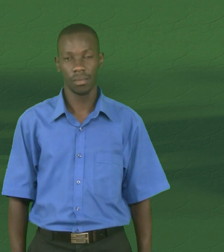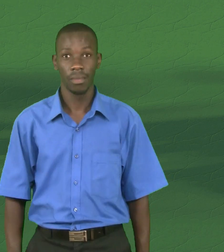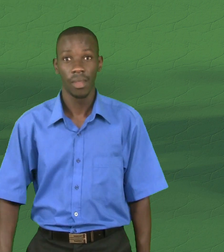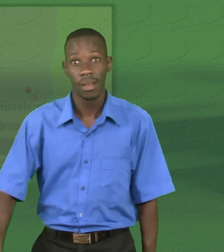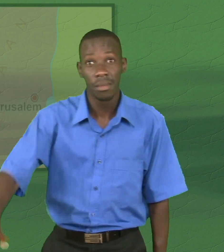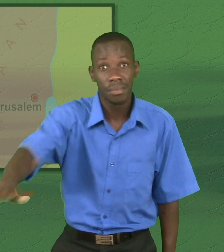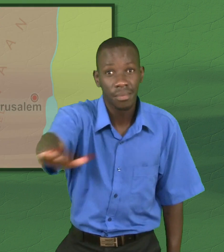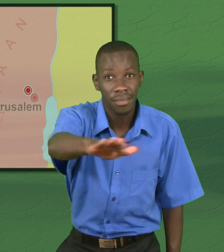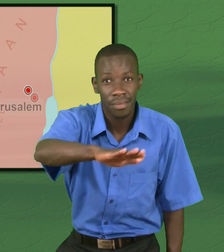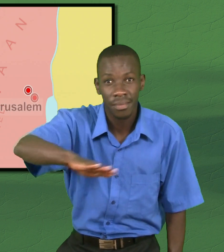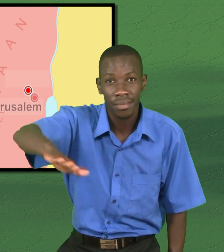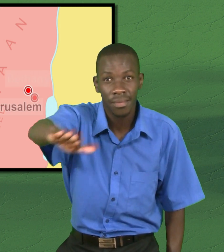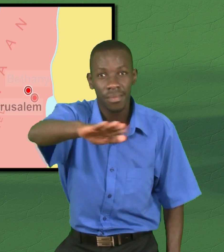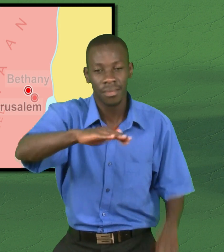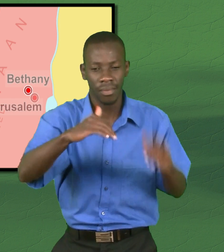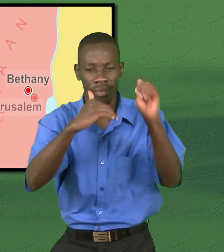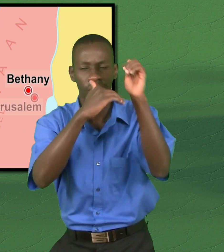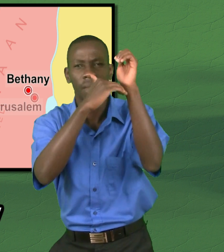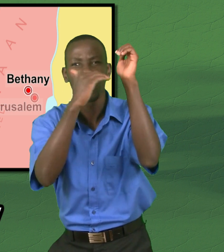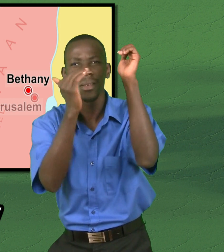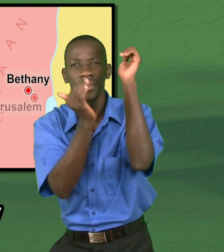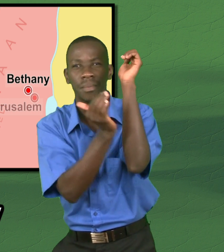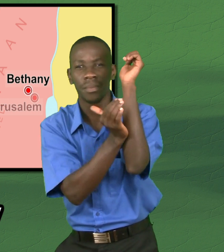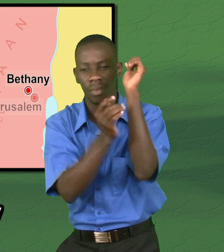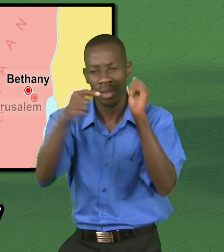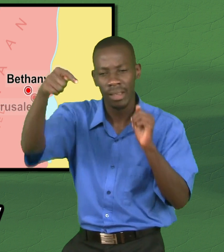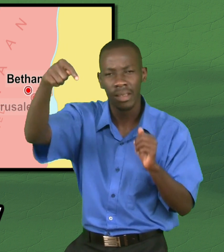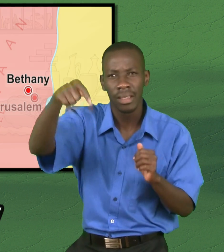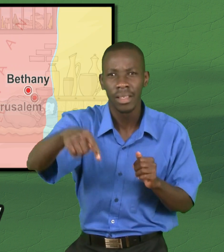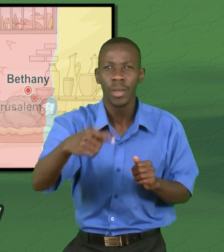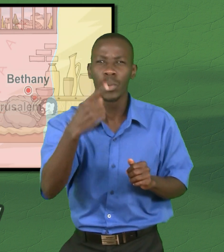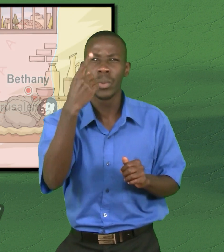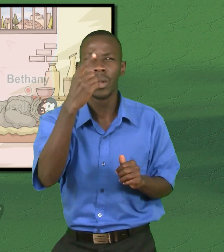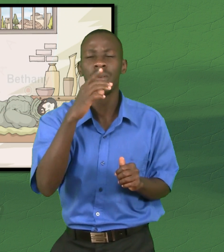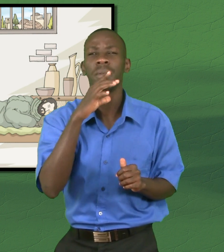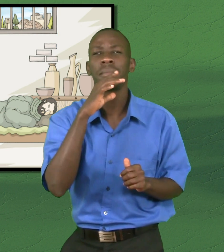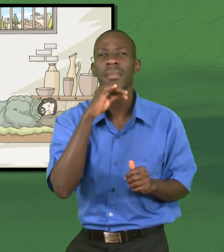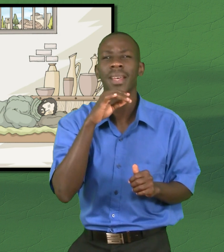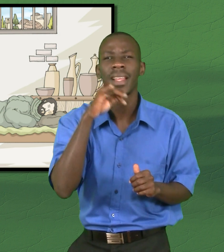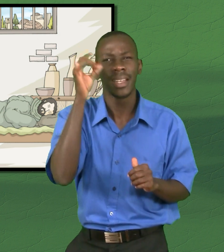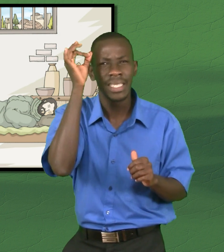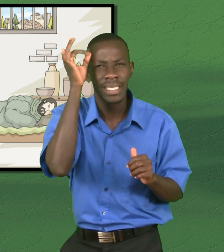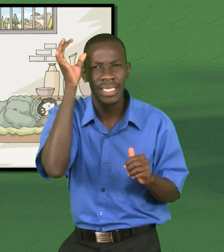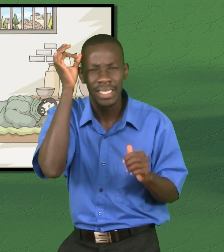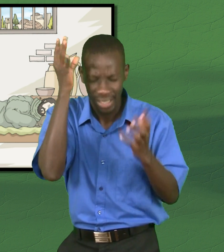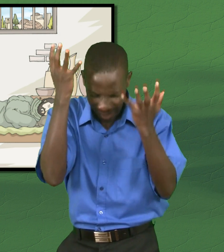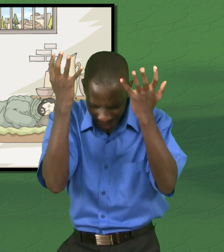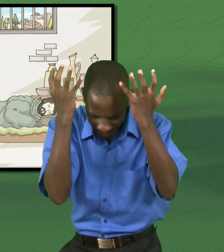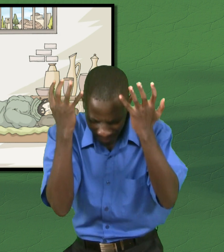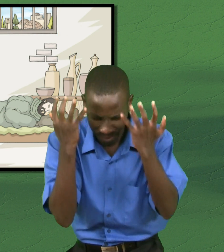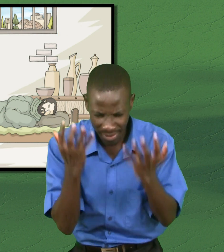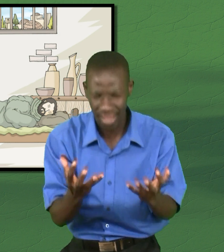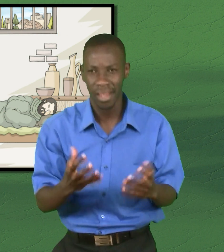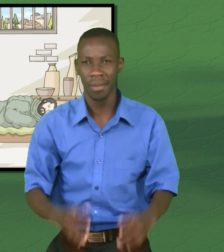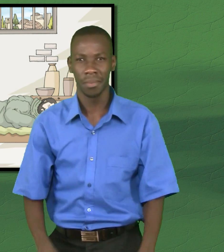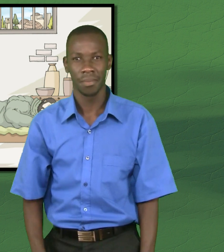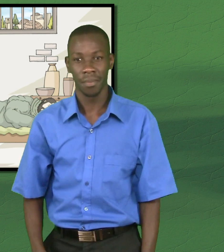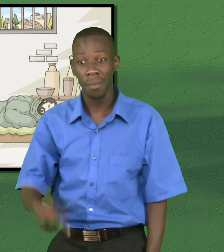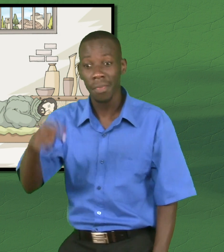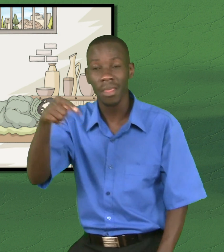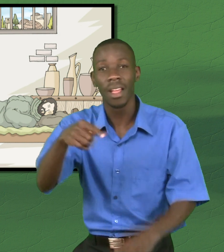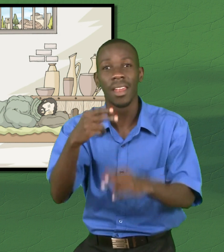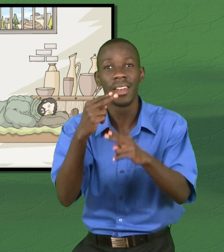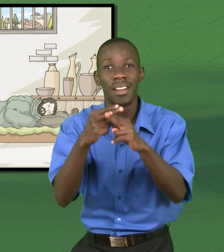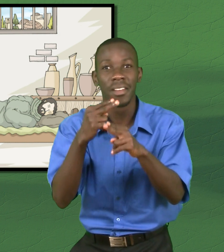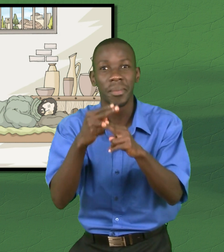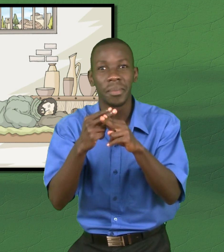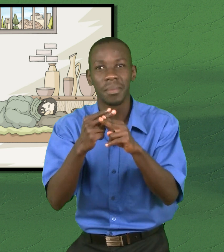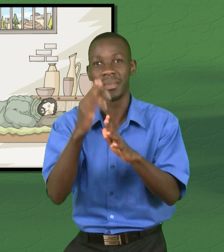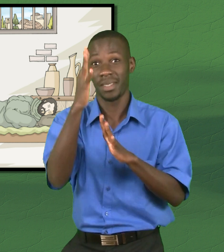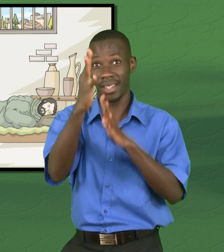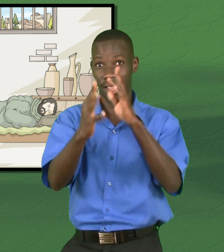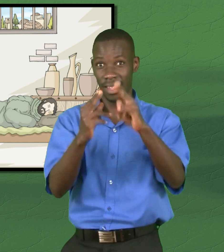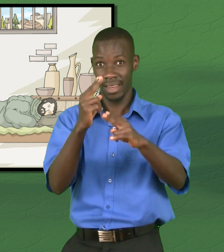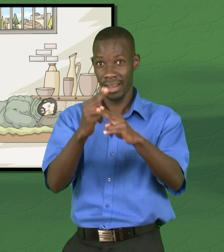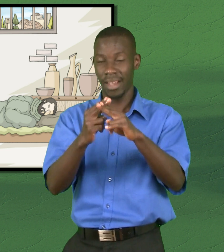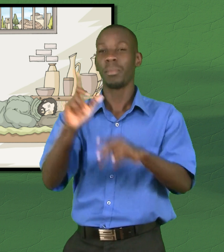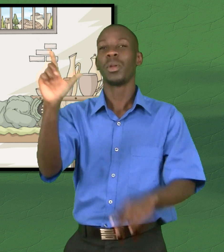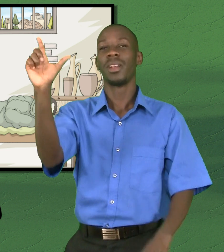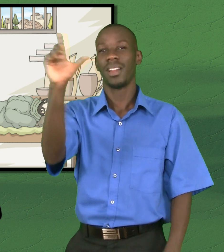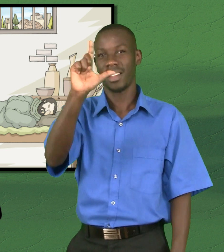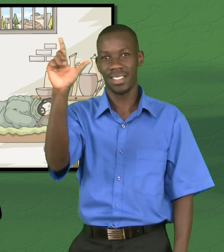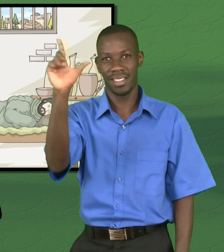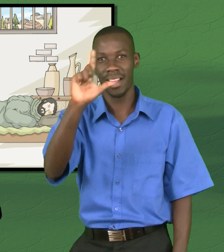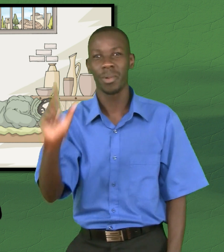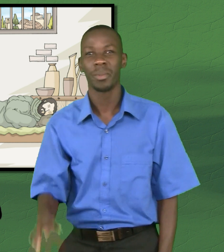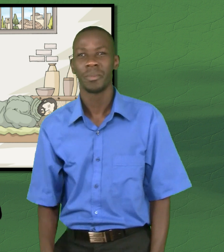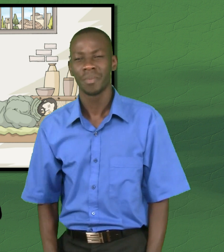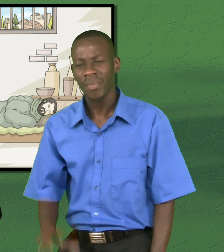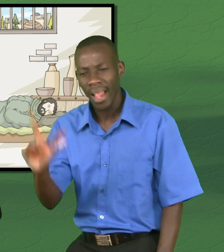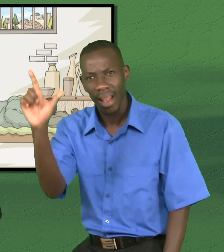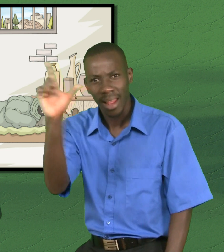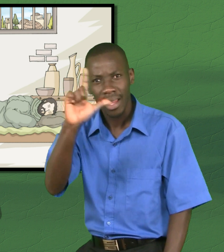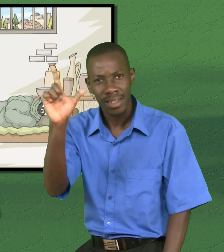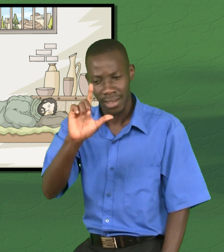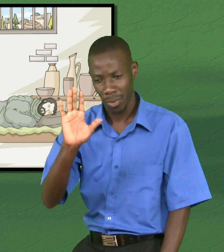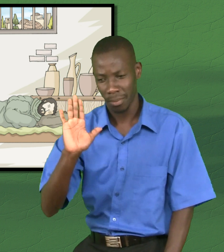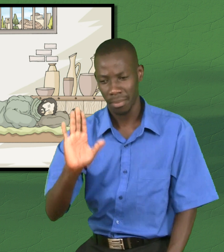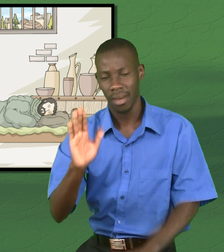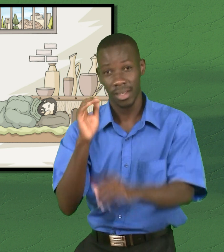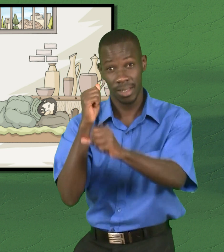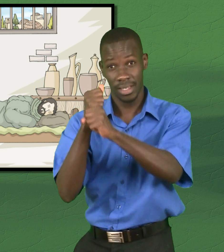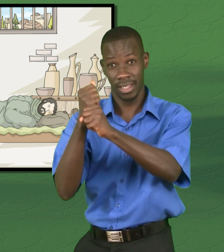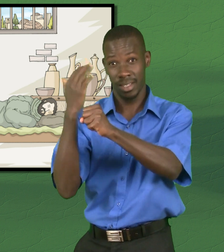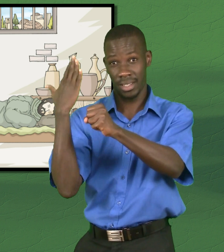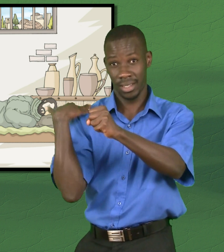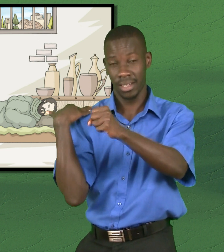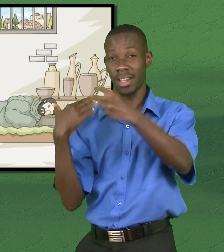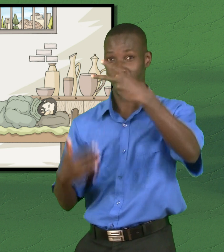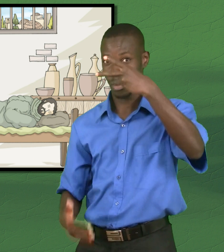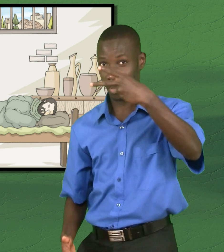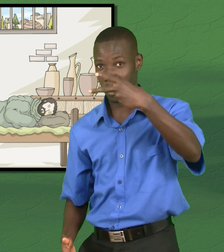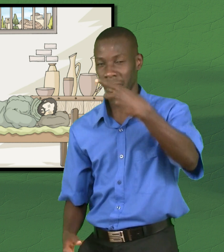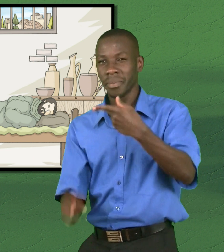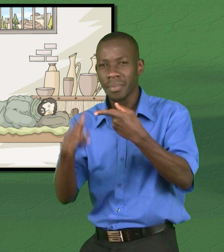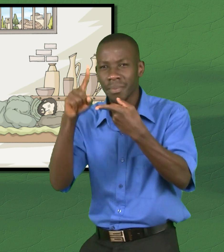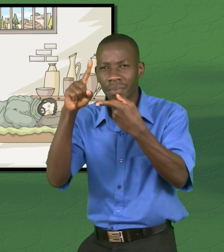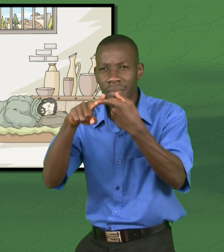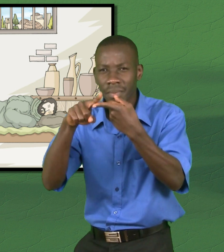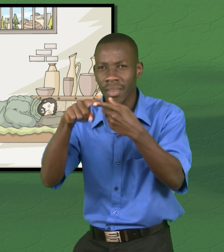At this time a man named Lazarus was sick.